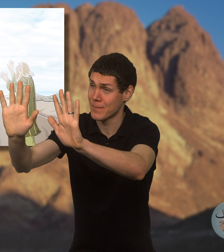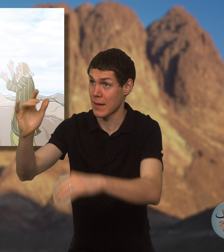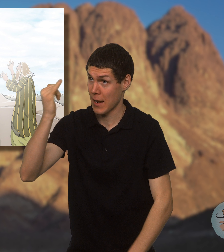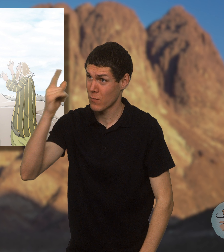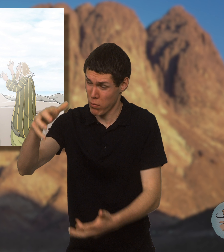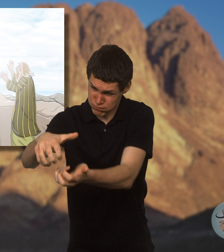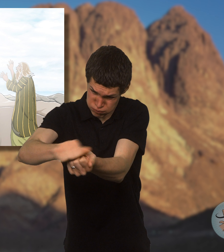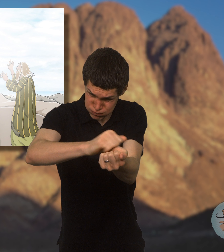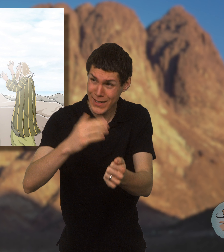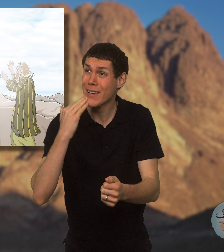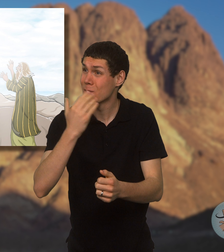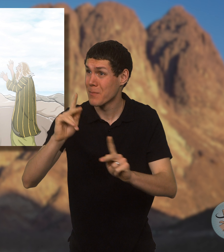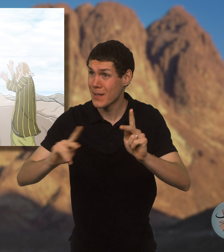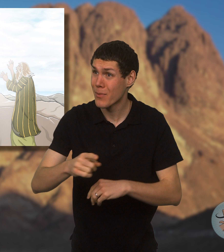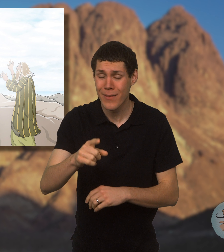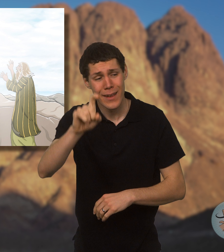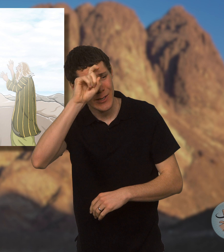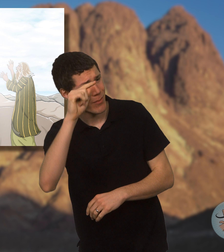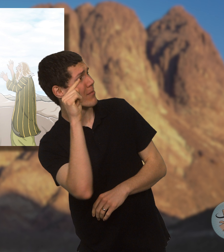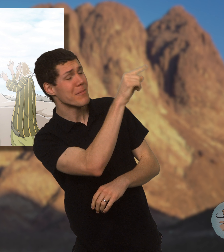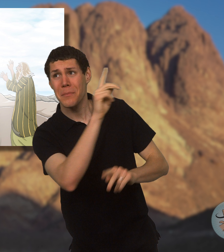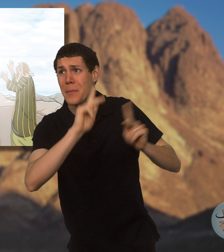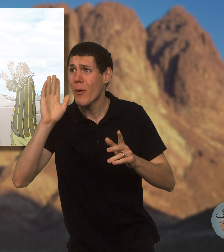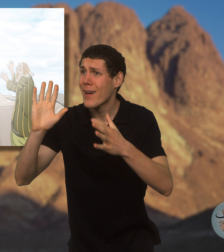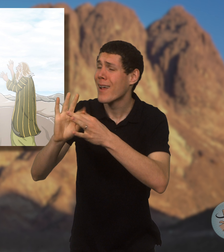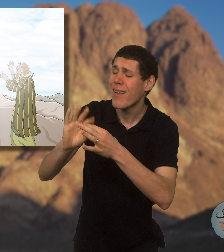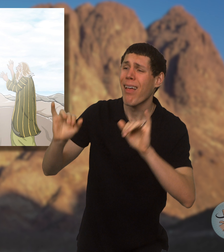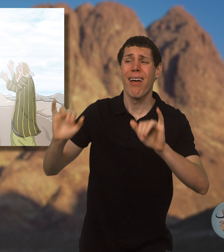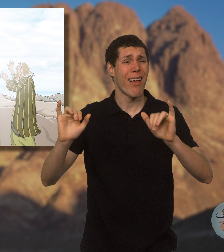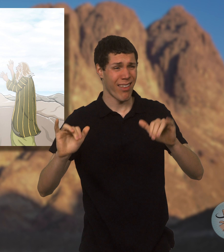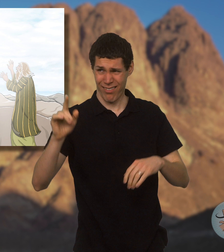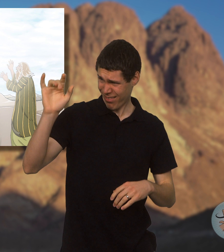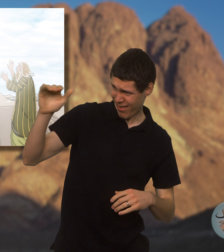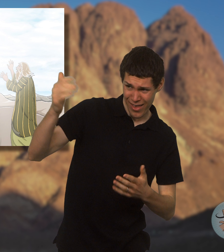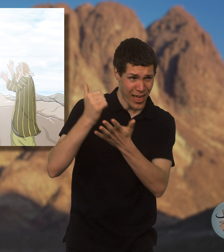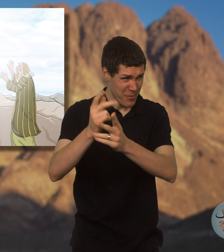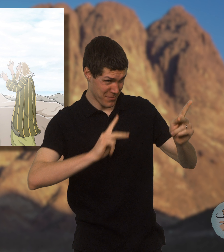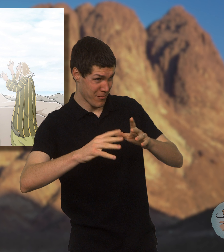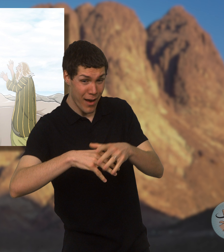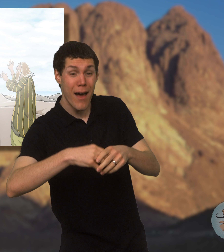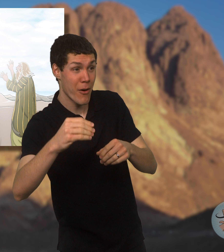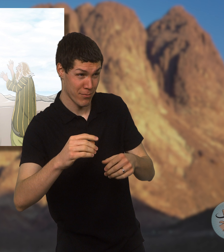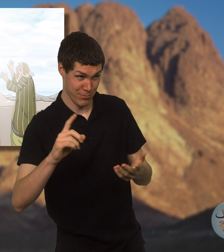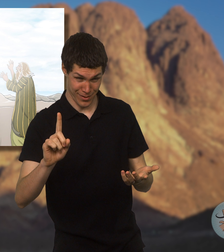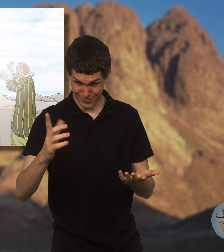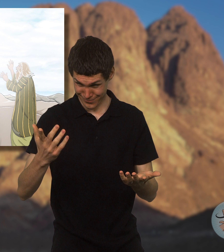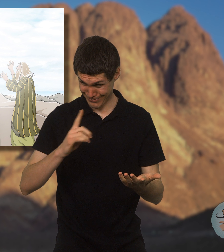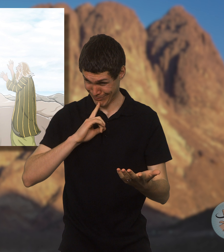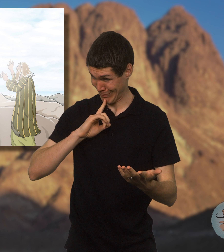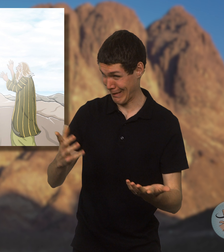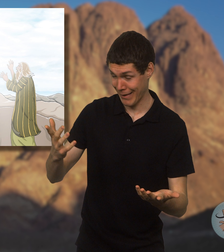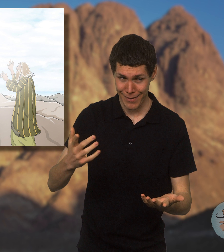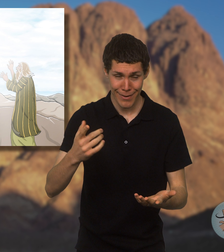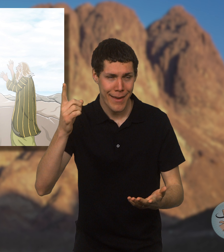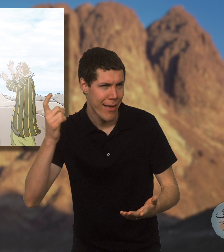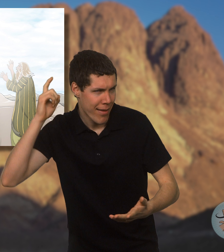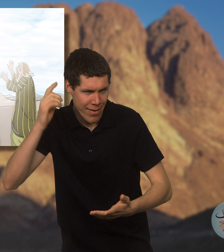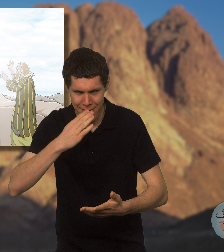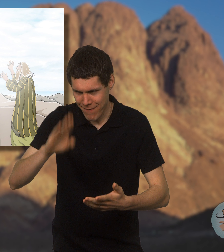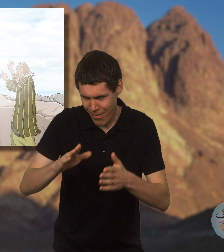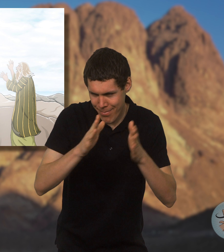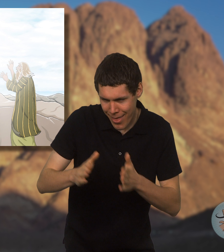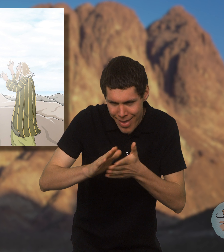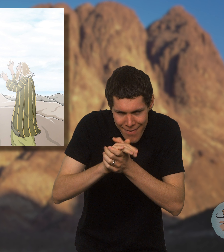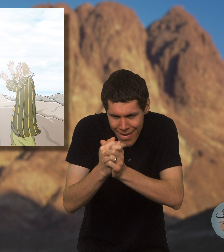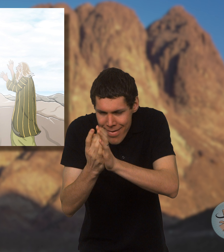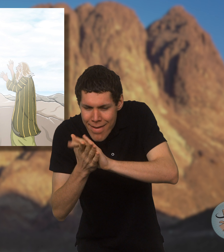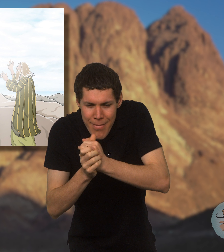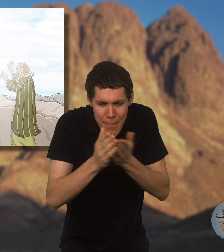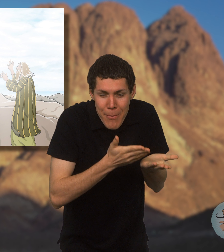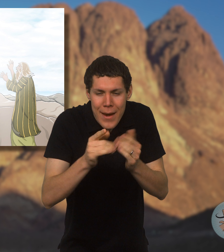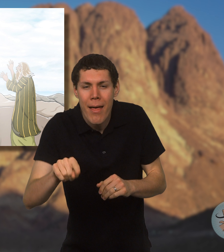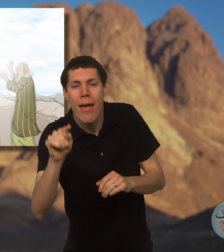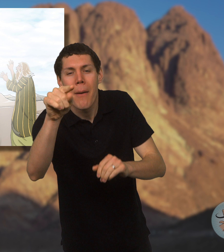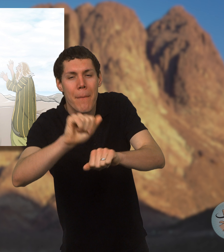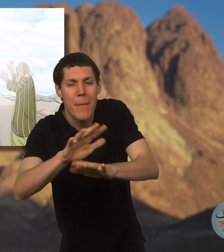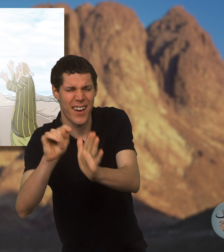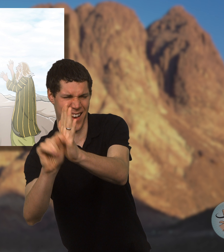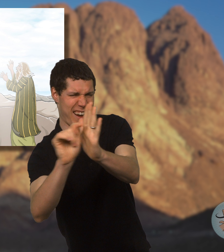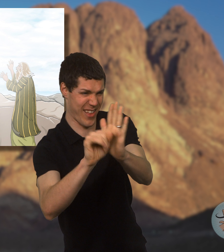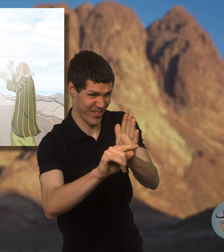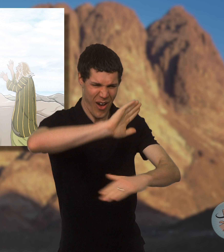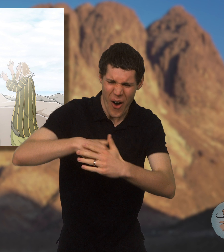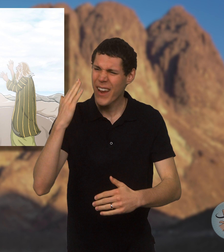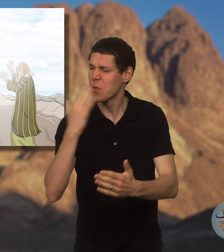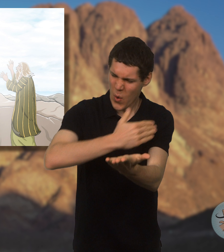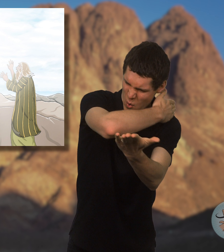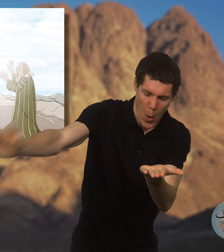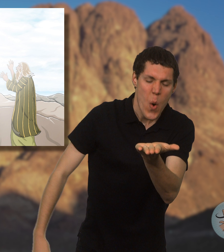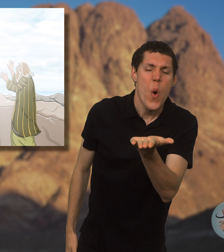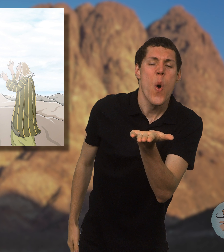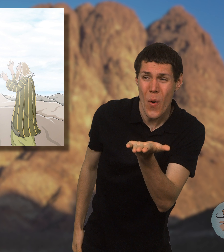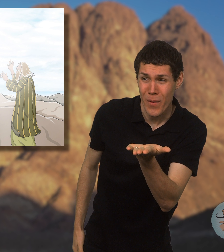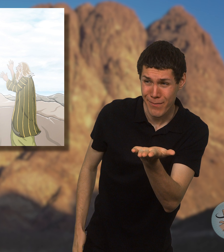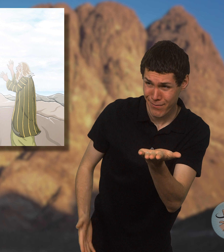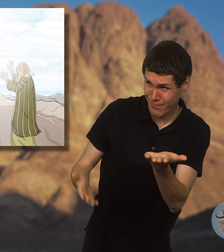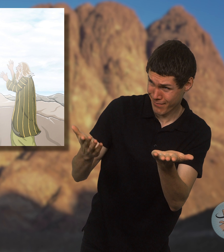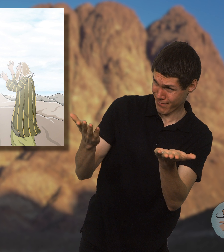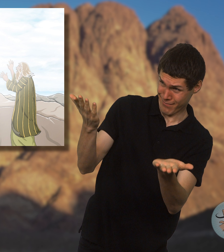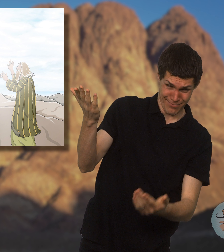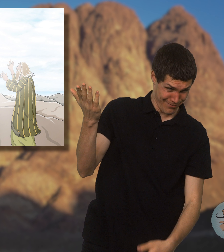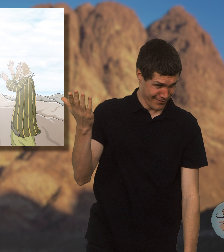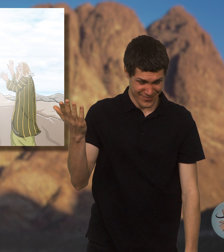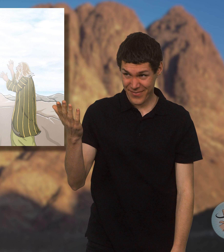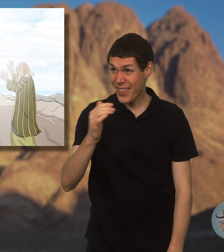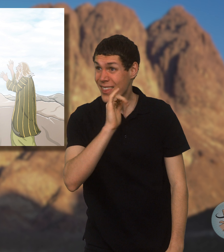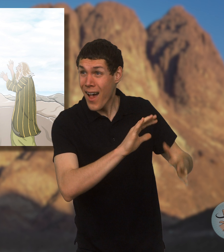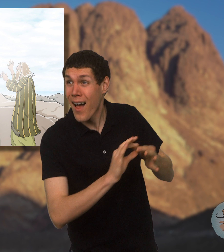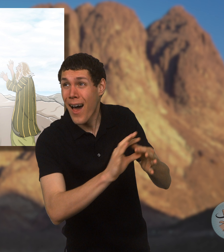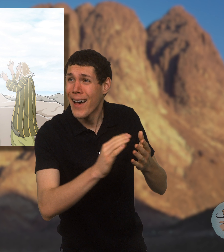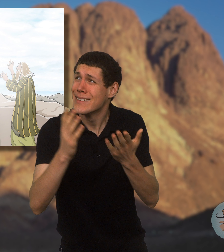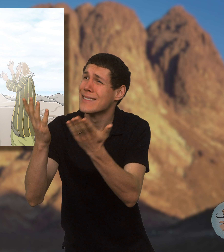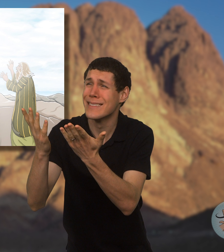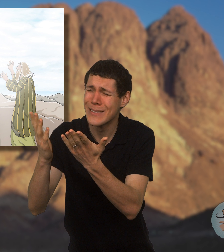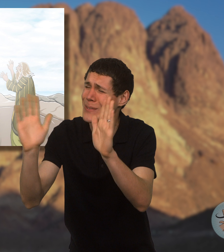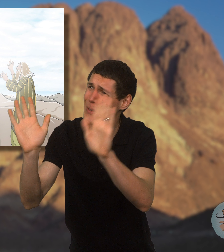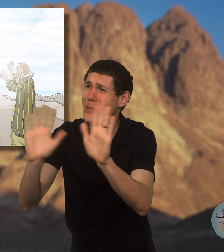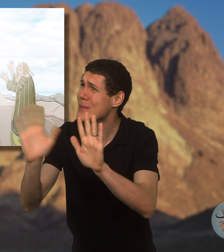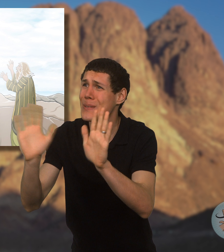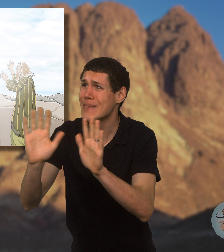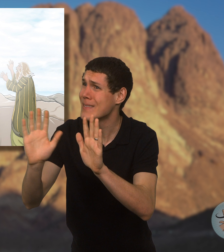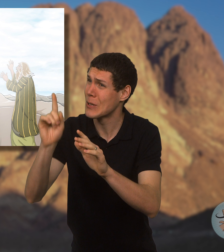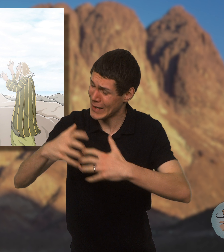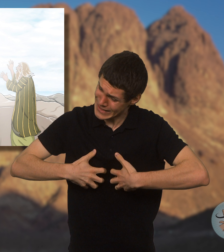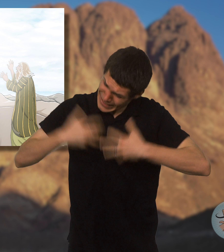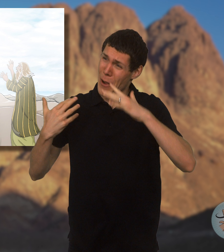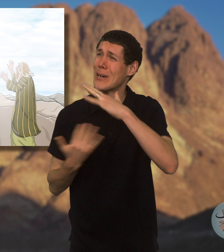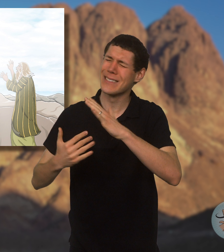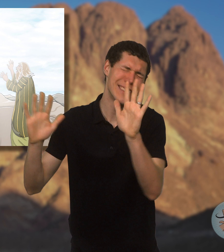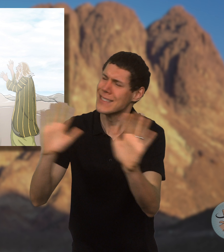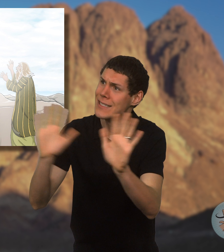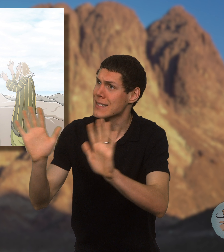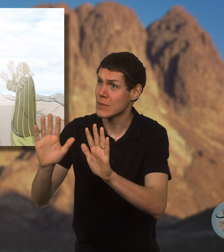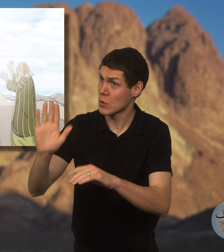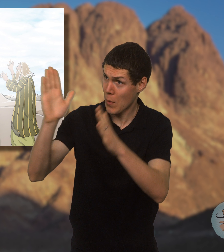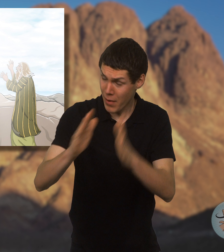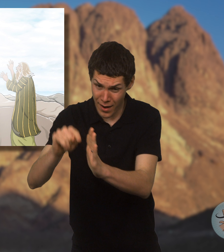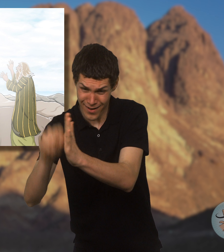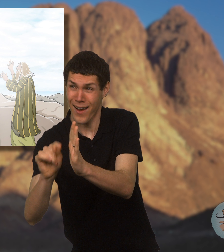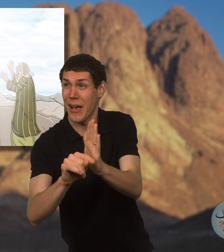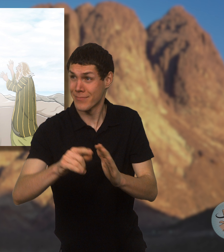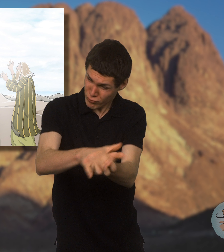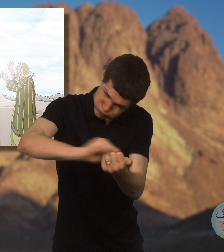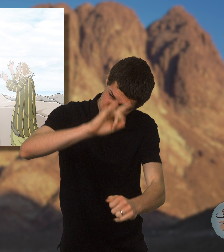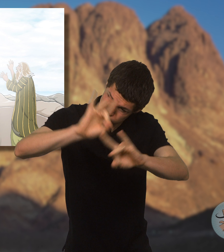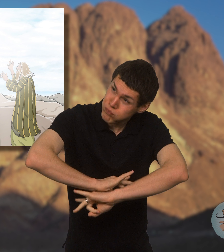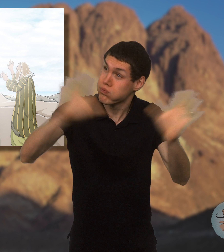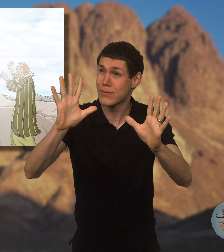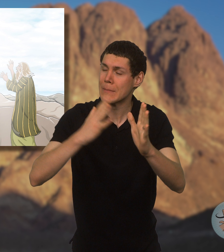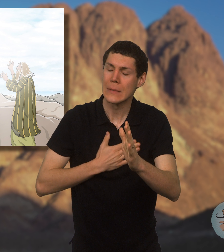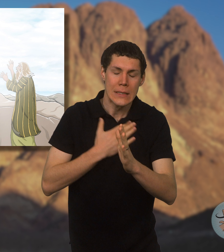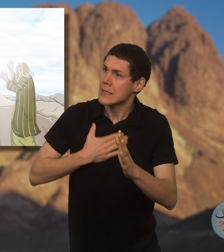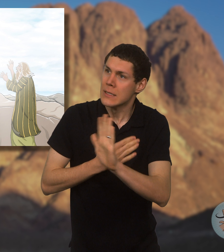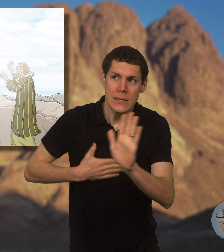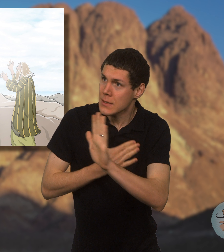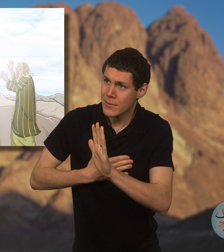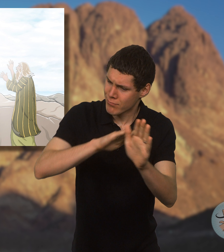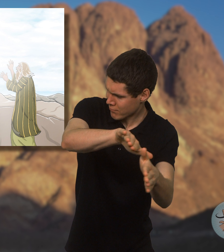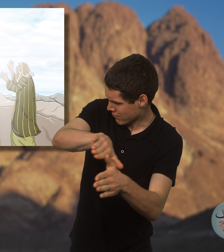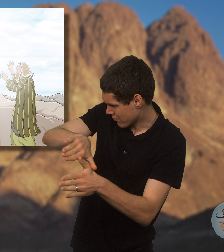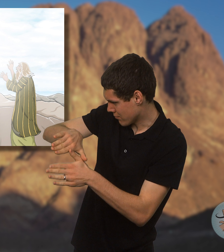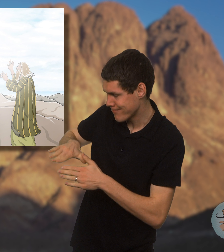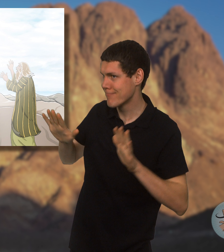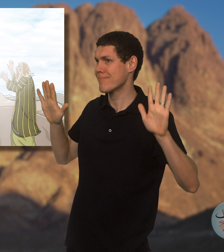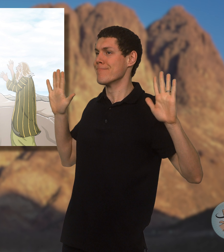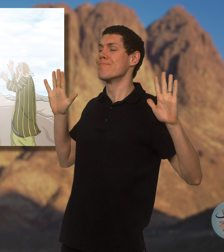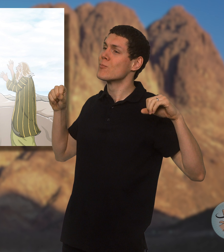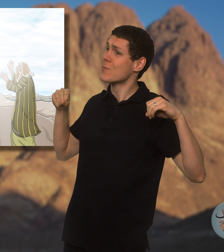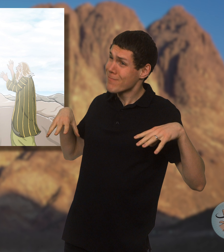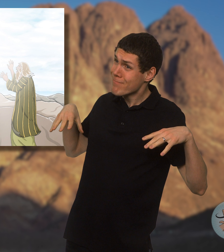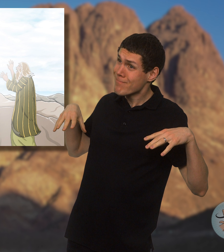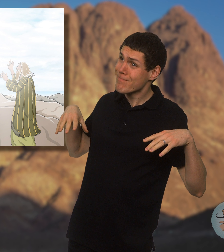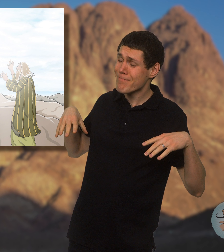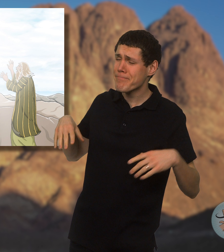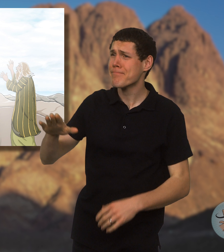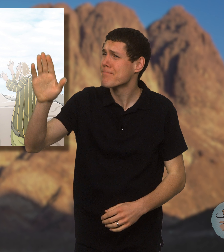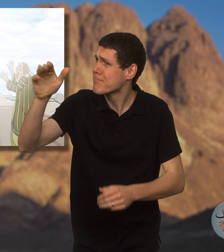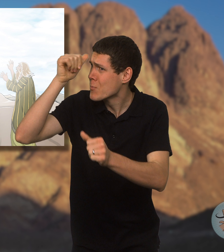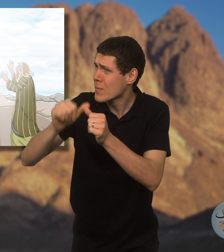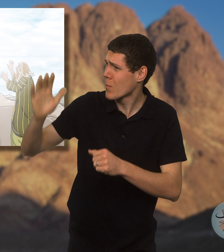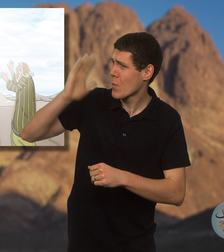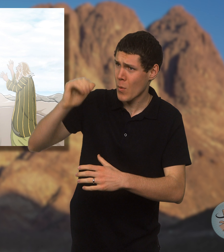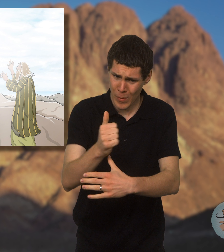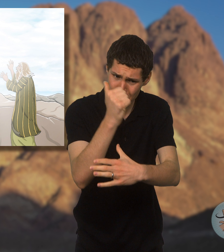Why should the Egyptians declare, ‘He brought them out with evil intent, to kill them in the mountains and wipe them from the face of the earth’? Turn from Your fierce anger and relent from doing harm to Your people.